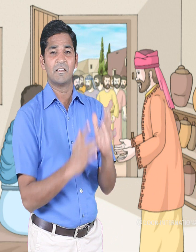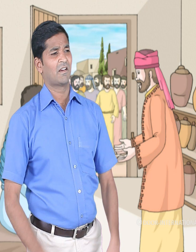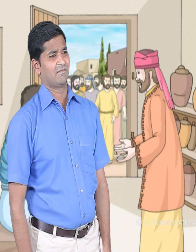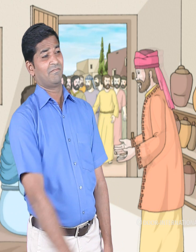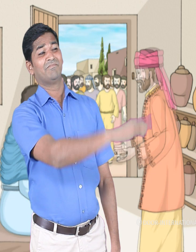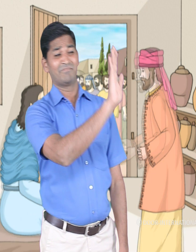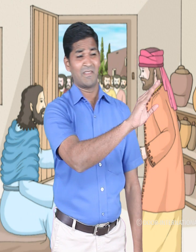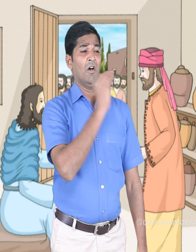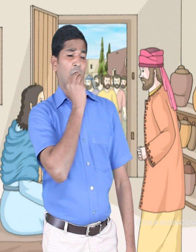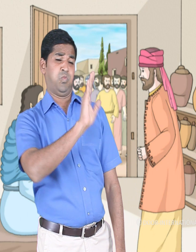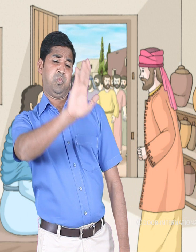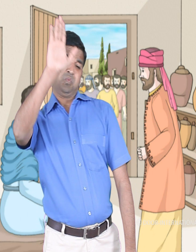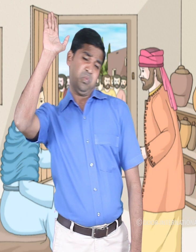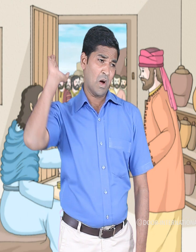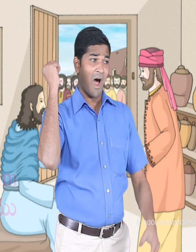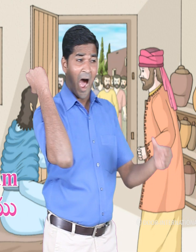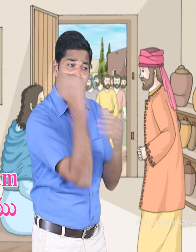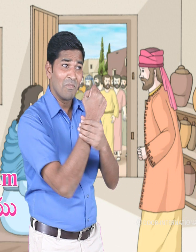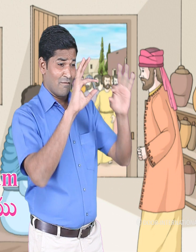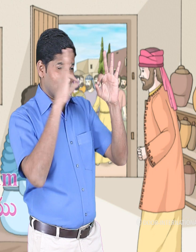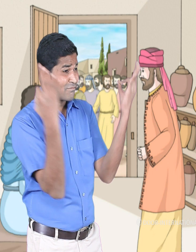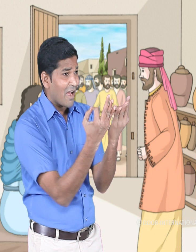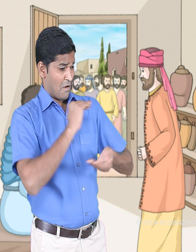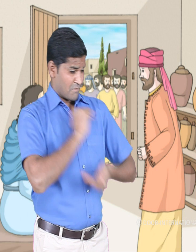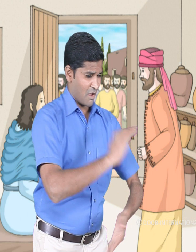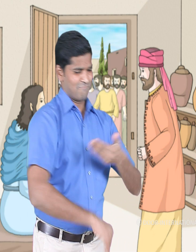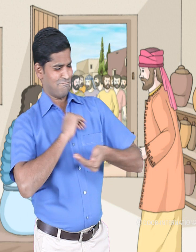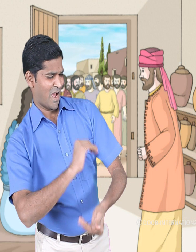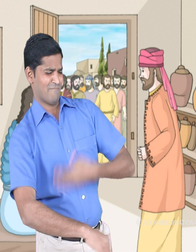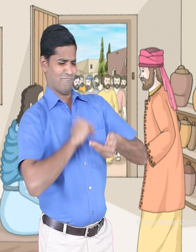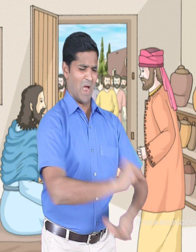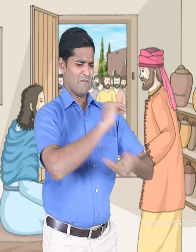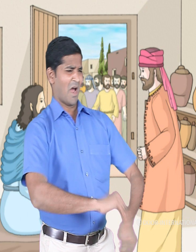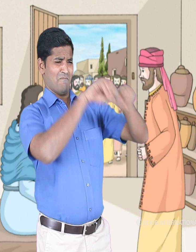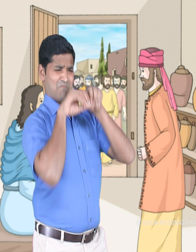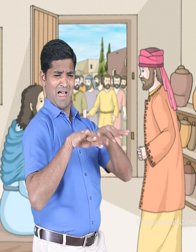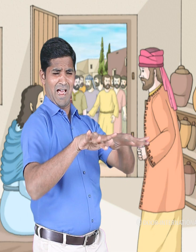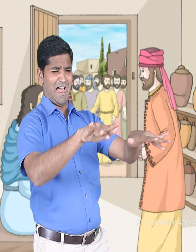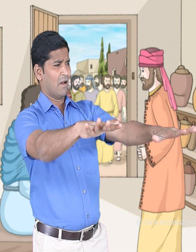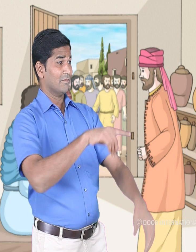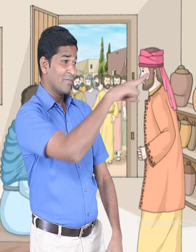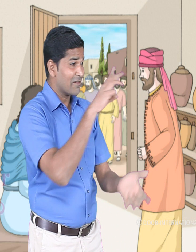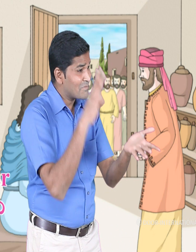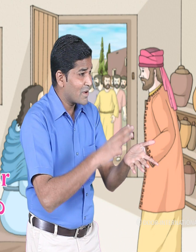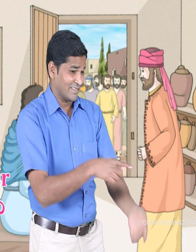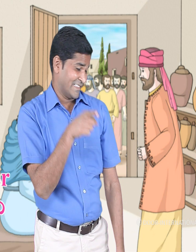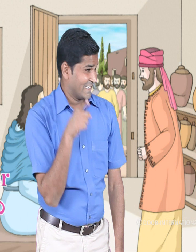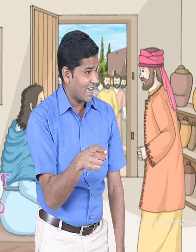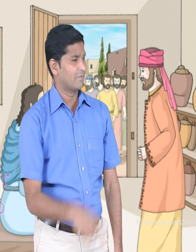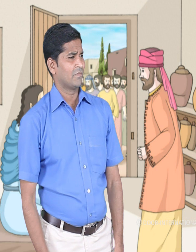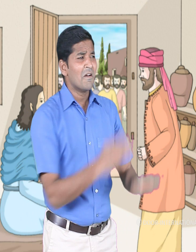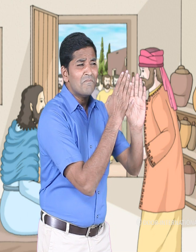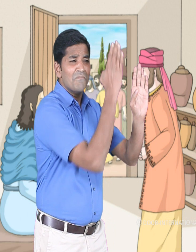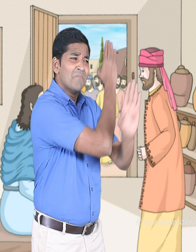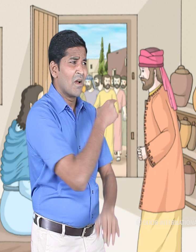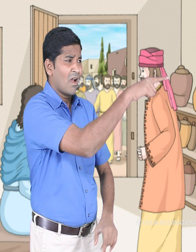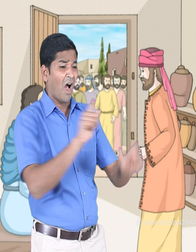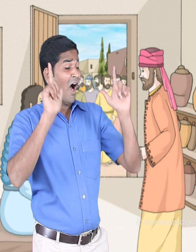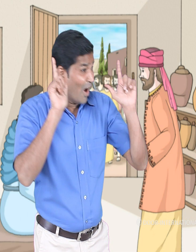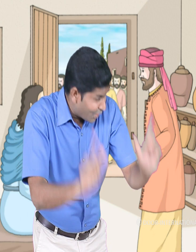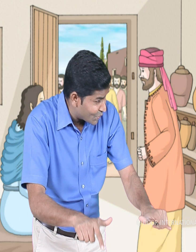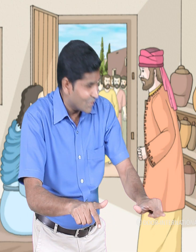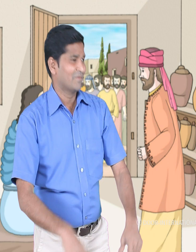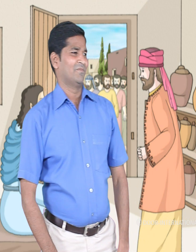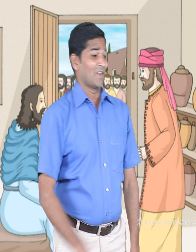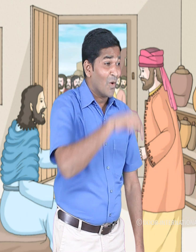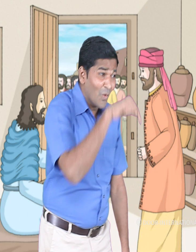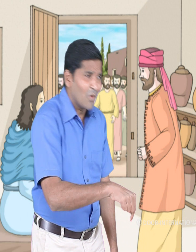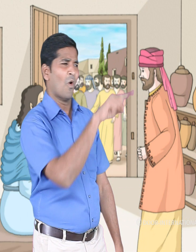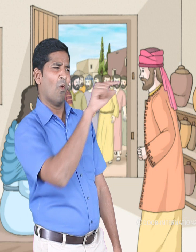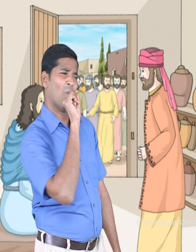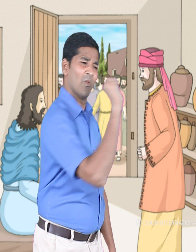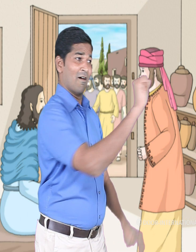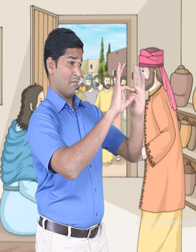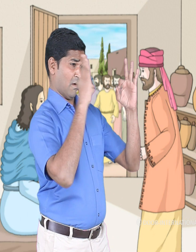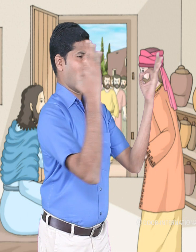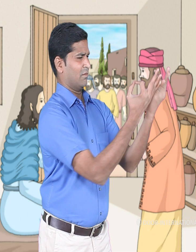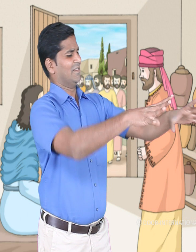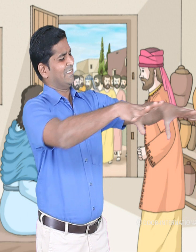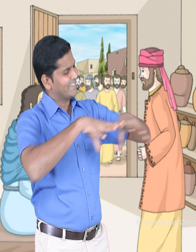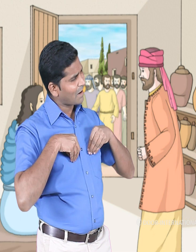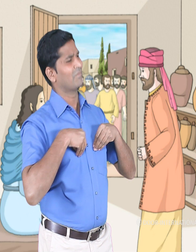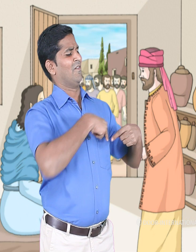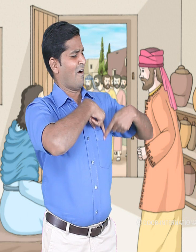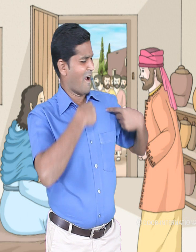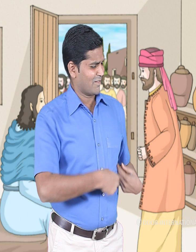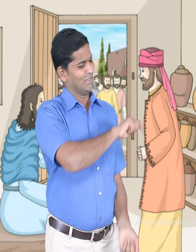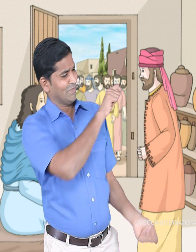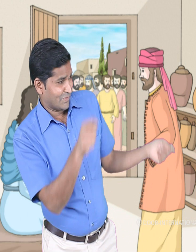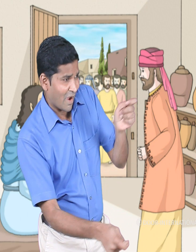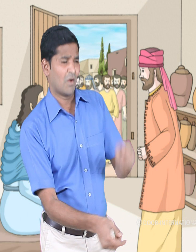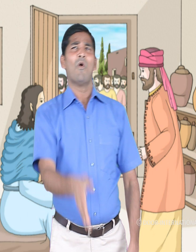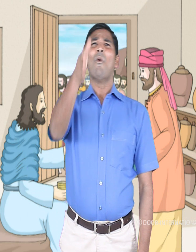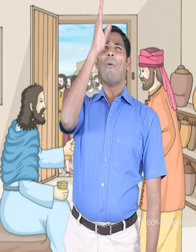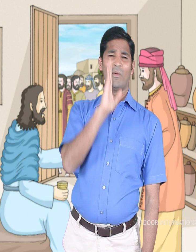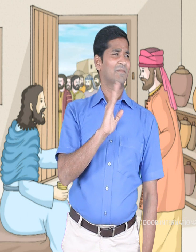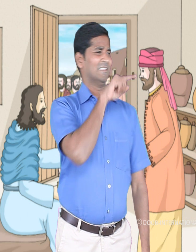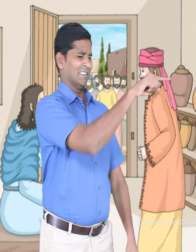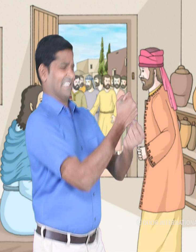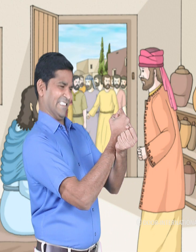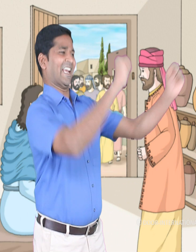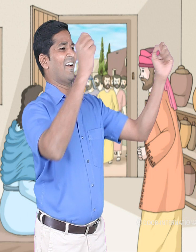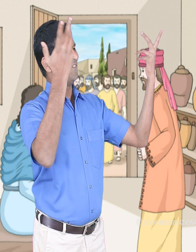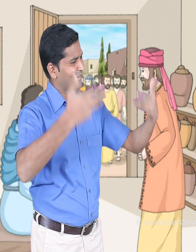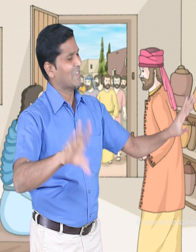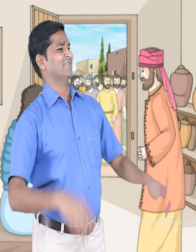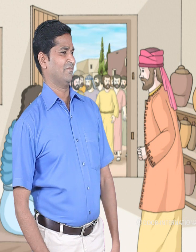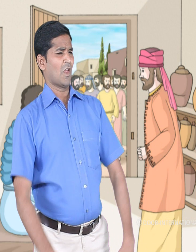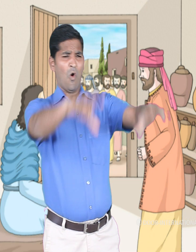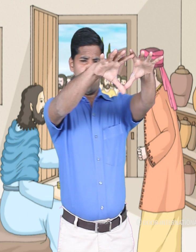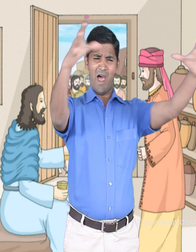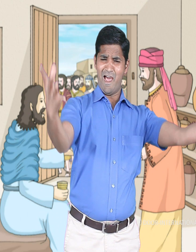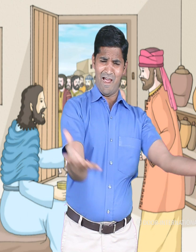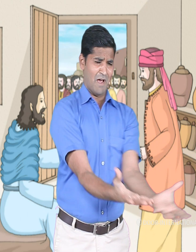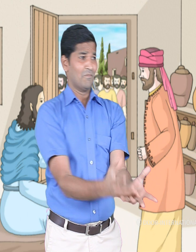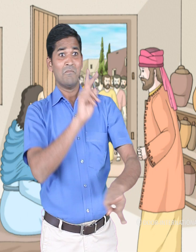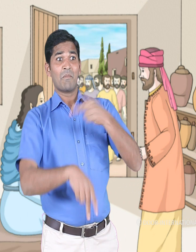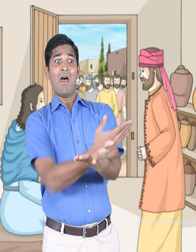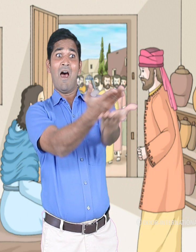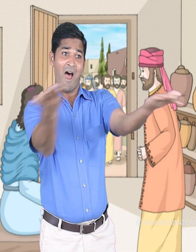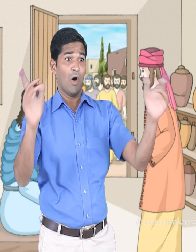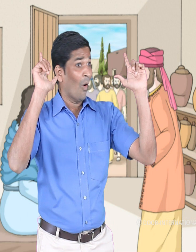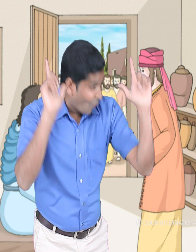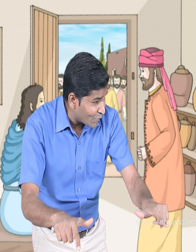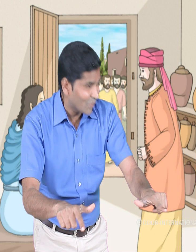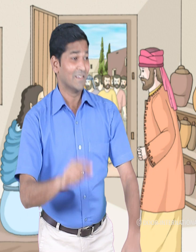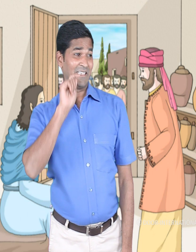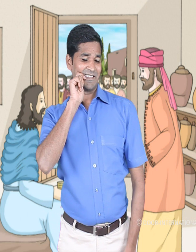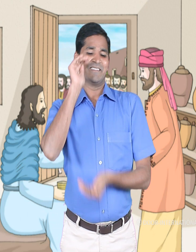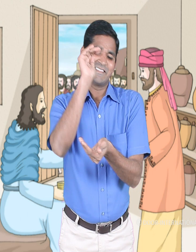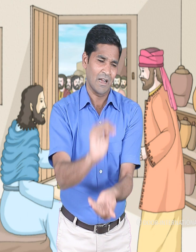Jesus said to him, “Today salvation has come to this house, because this man too is a son of Abraham.